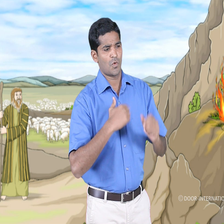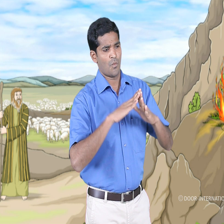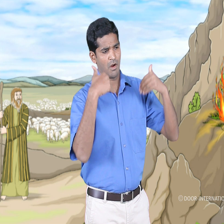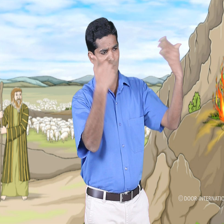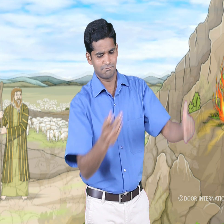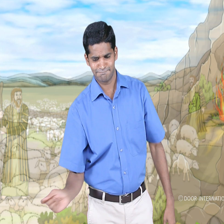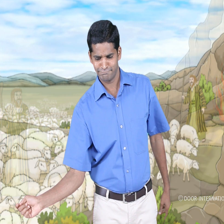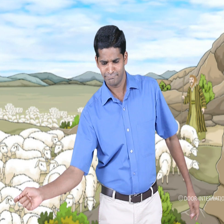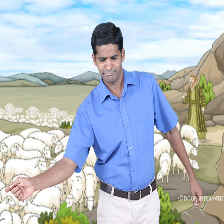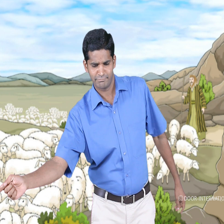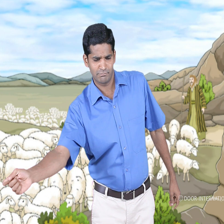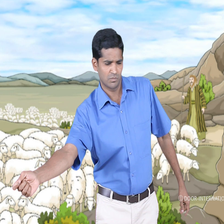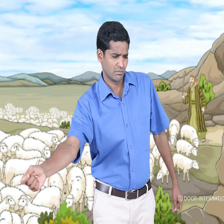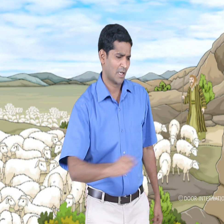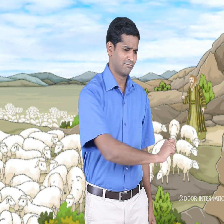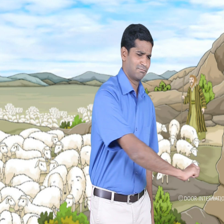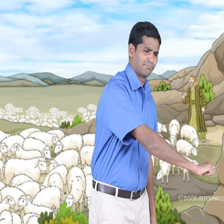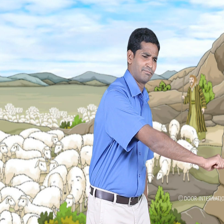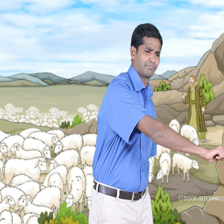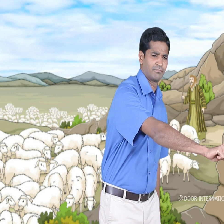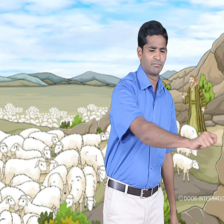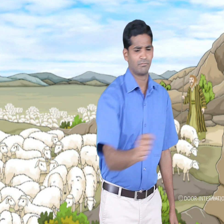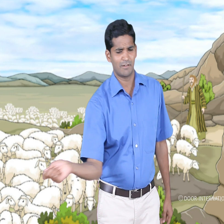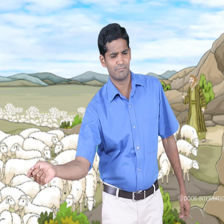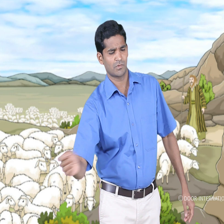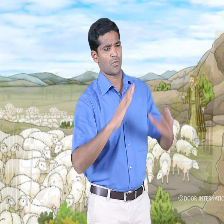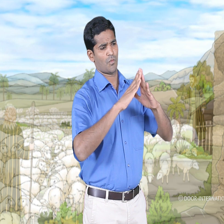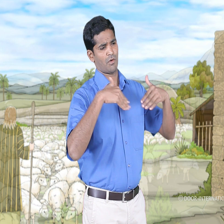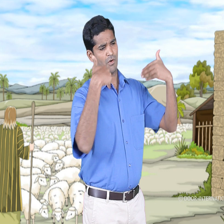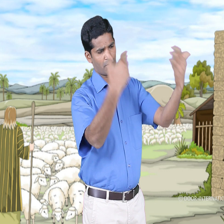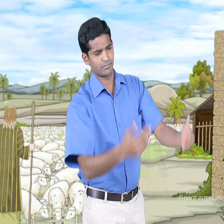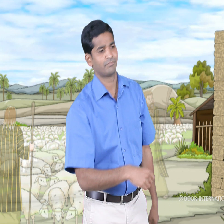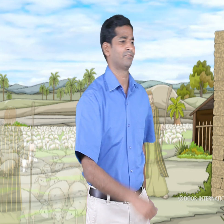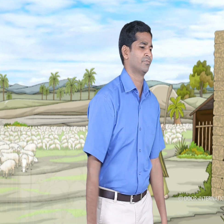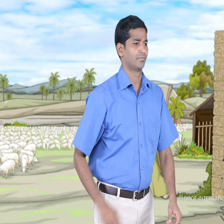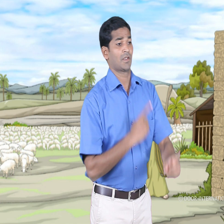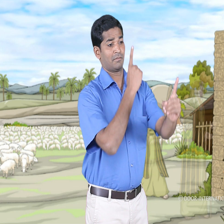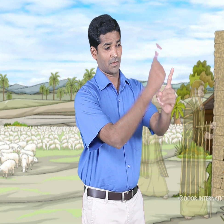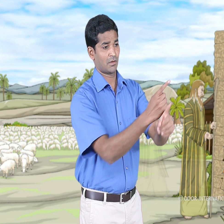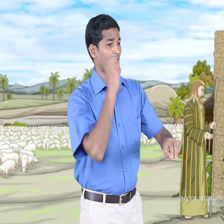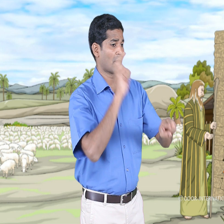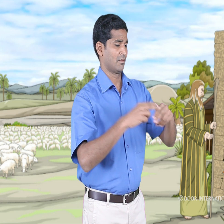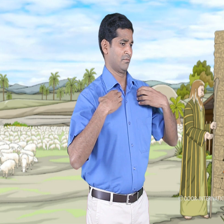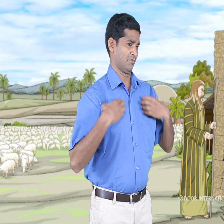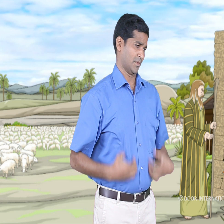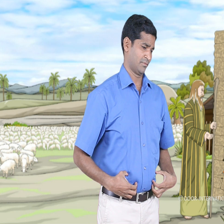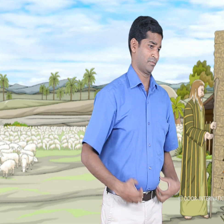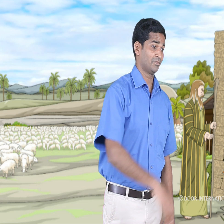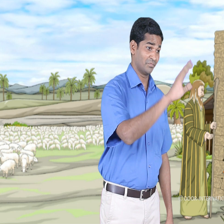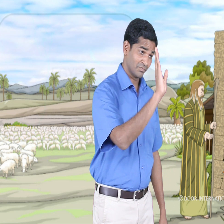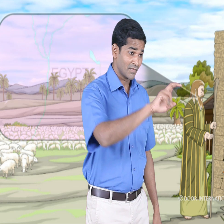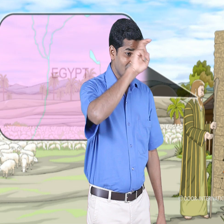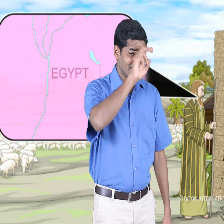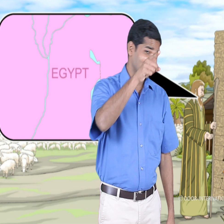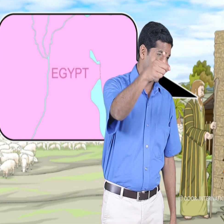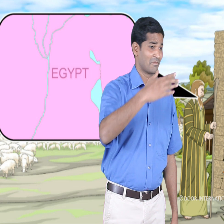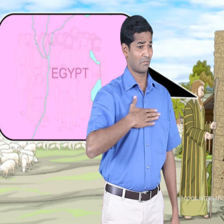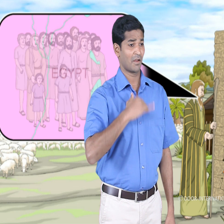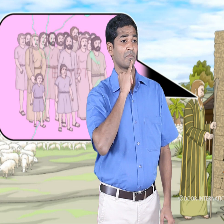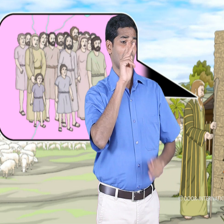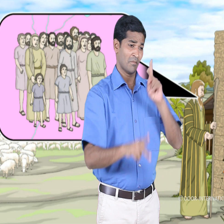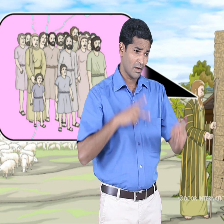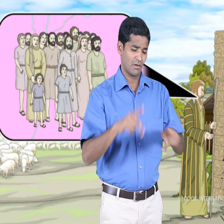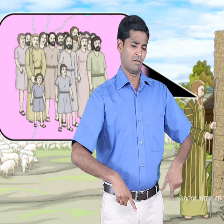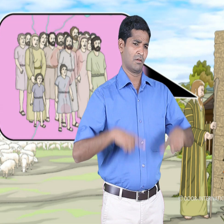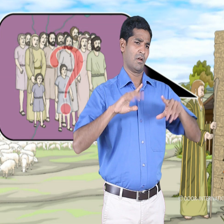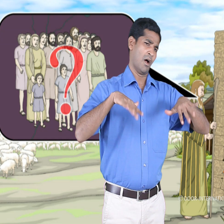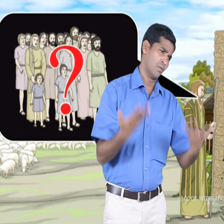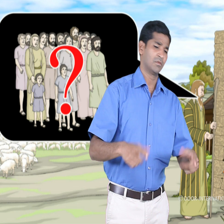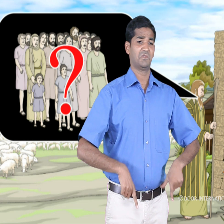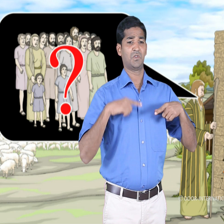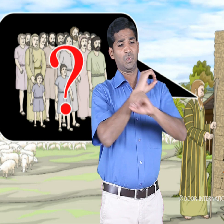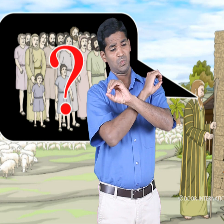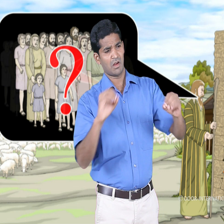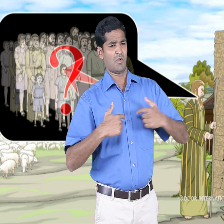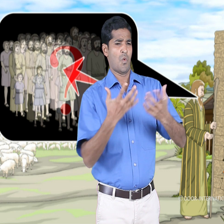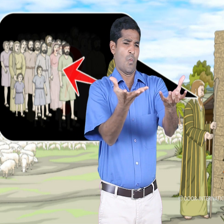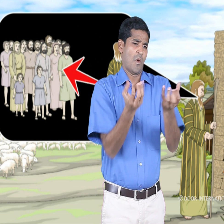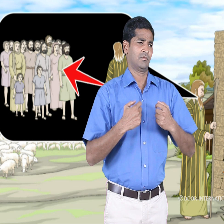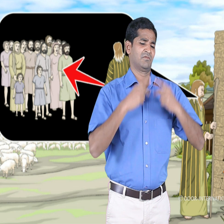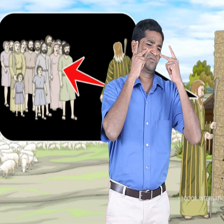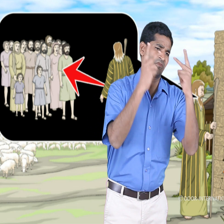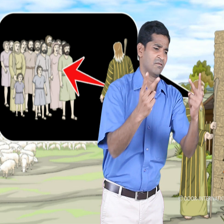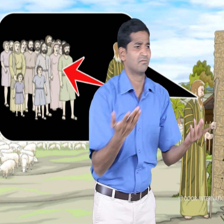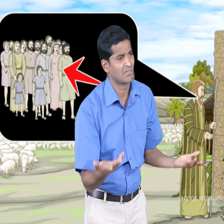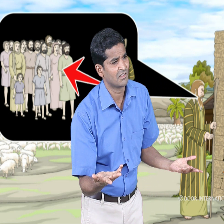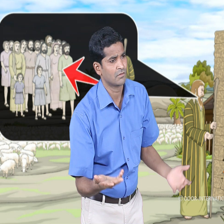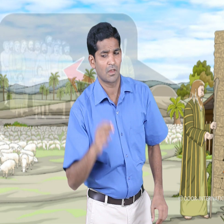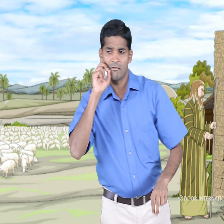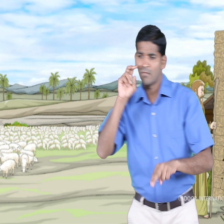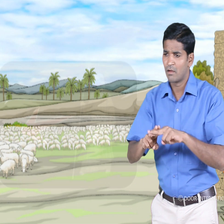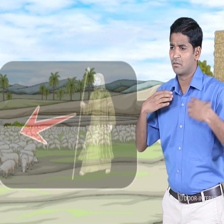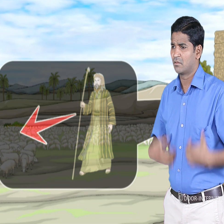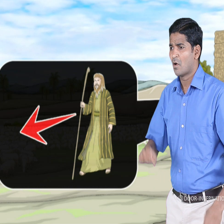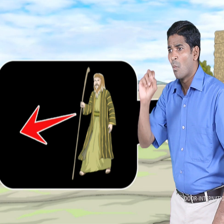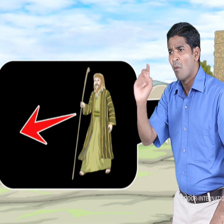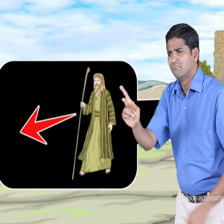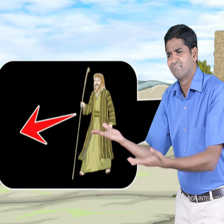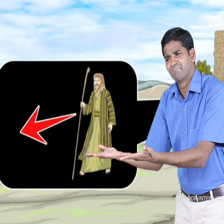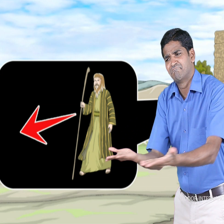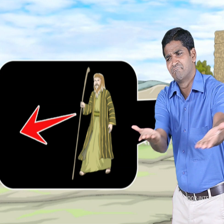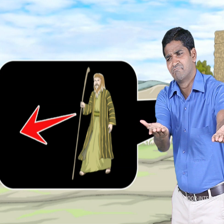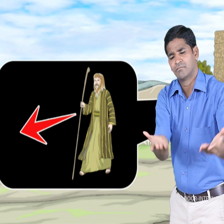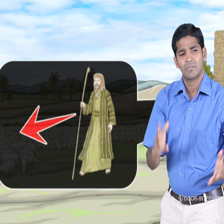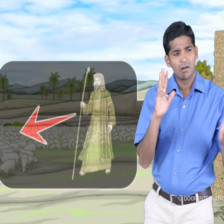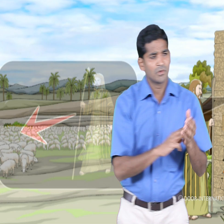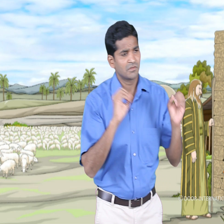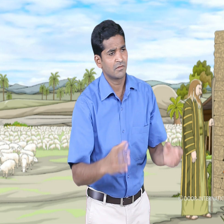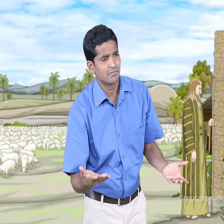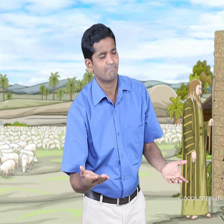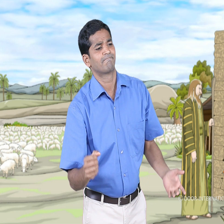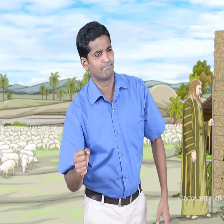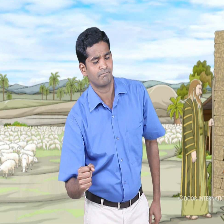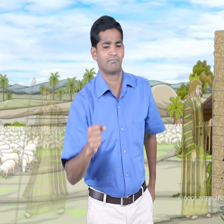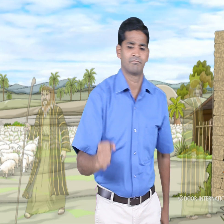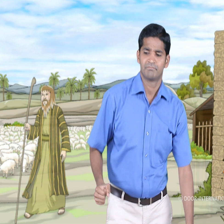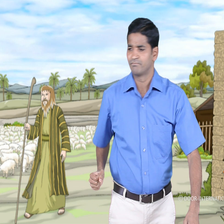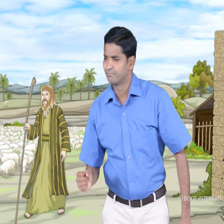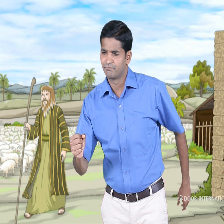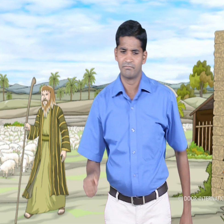Then Moses went back to his father-in-law Jethro and said to him, “Please let me return to my brothers in Egypt to see if they are still alive.”